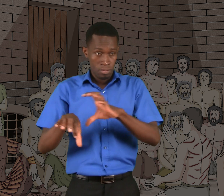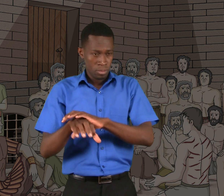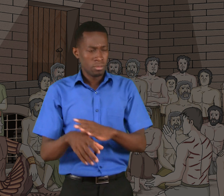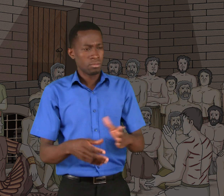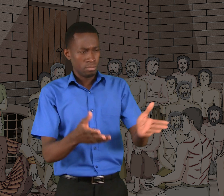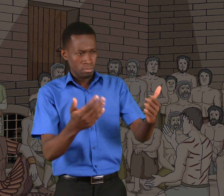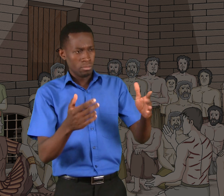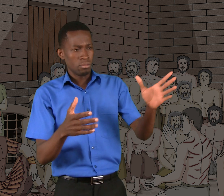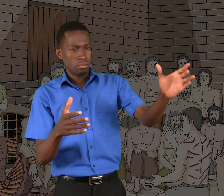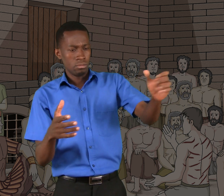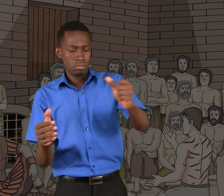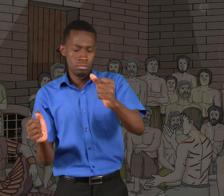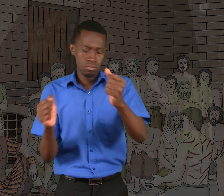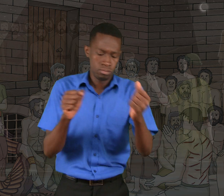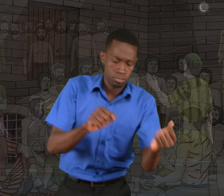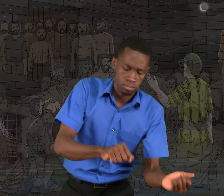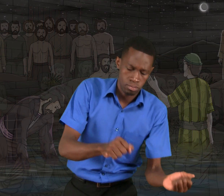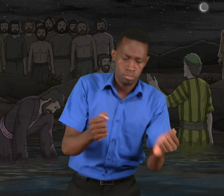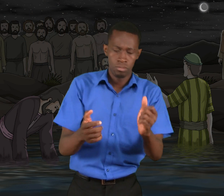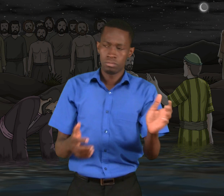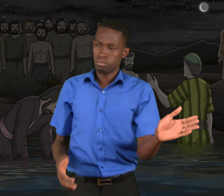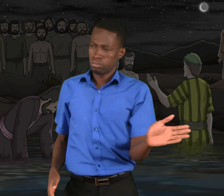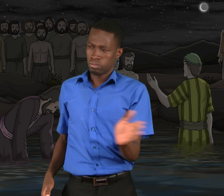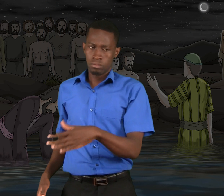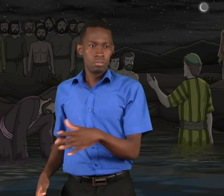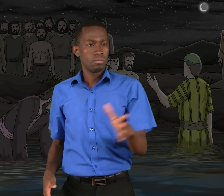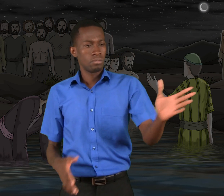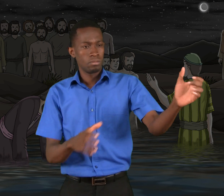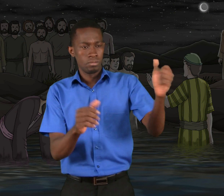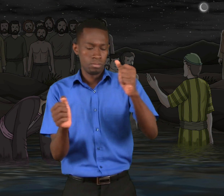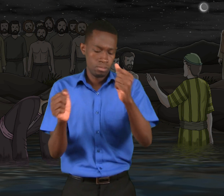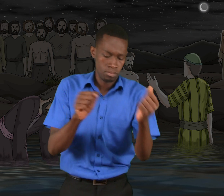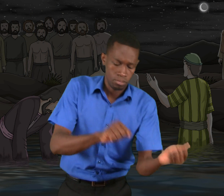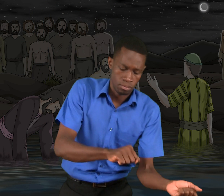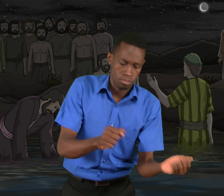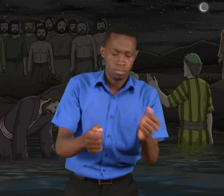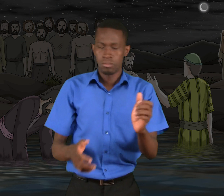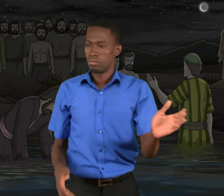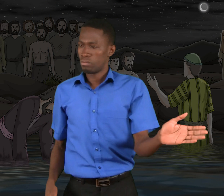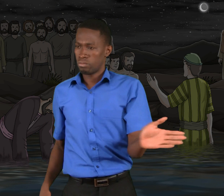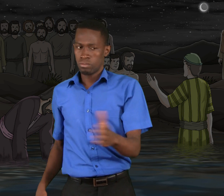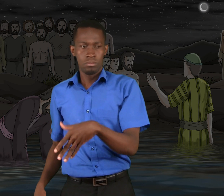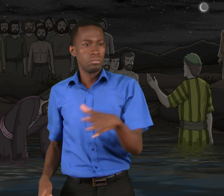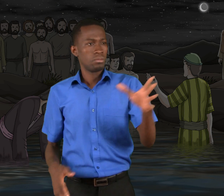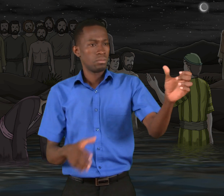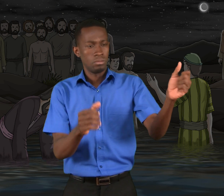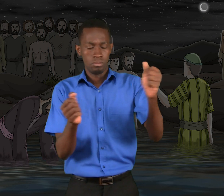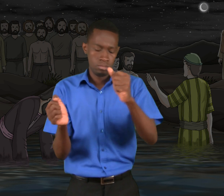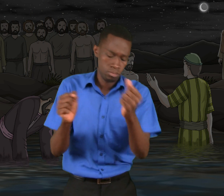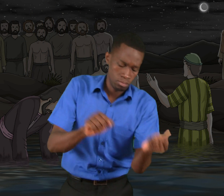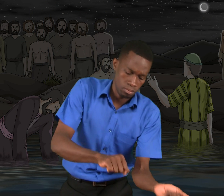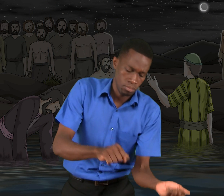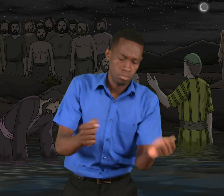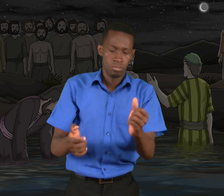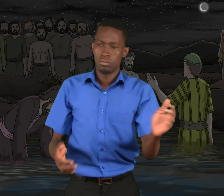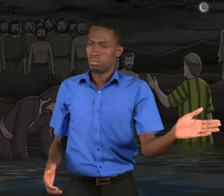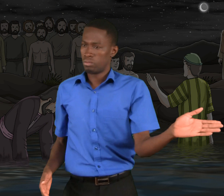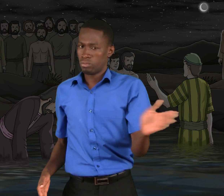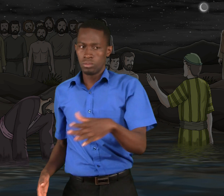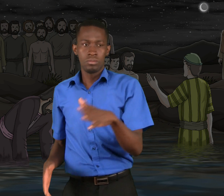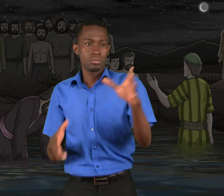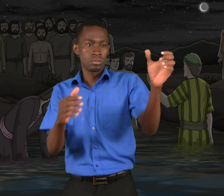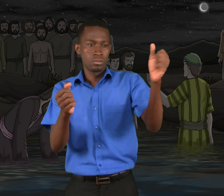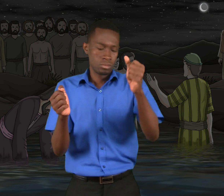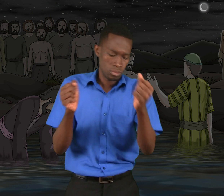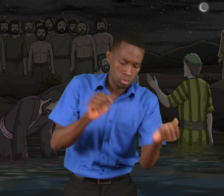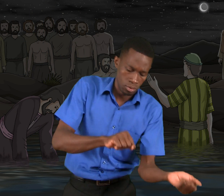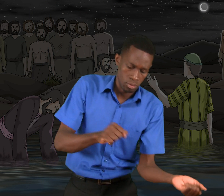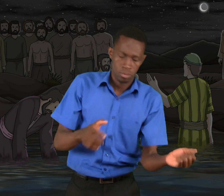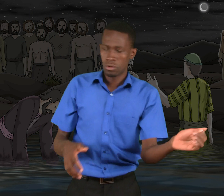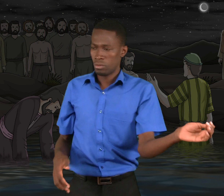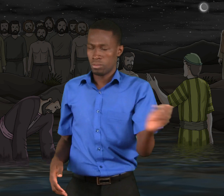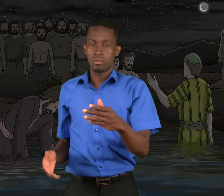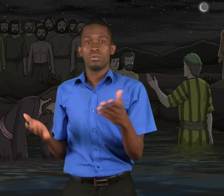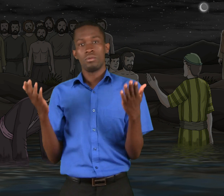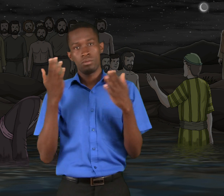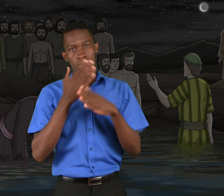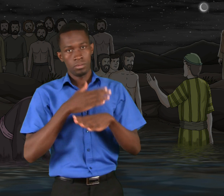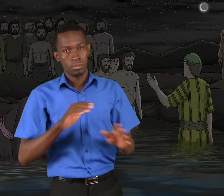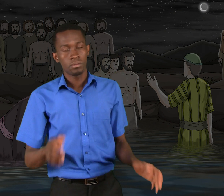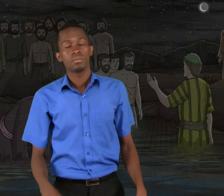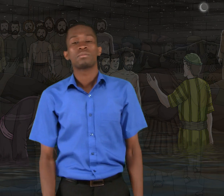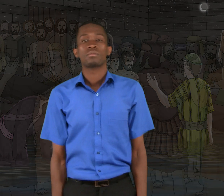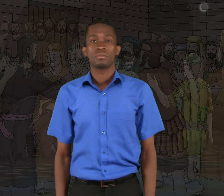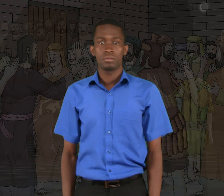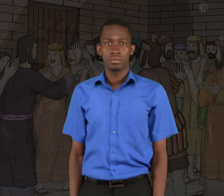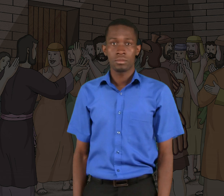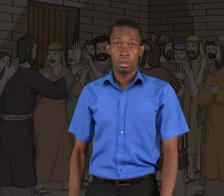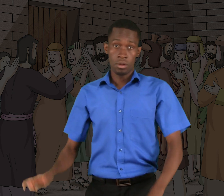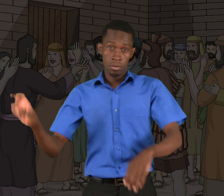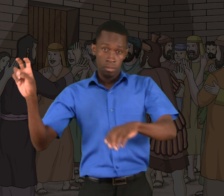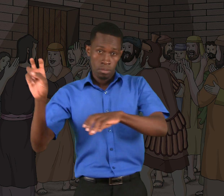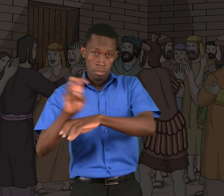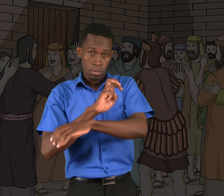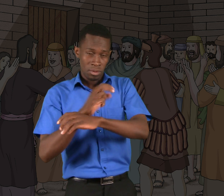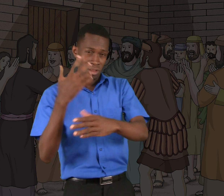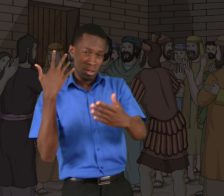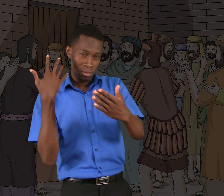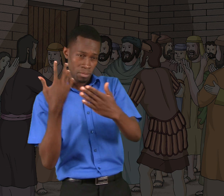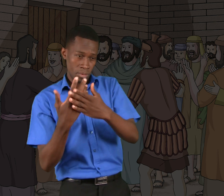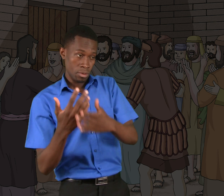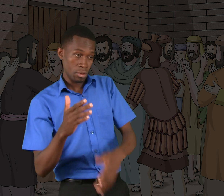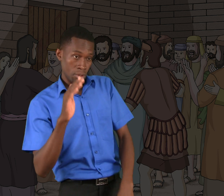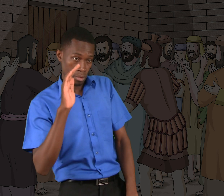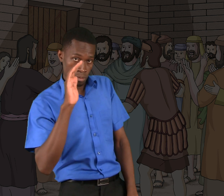And without delay, he and all his household were baptized. Then he brought them into his home and set a meal before them.